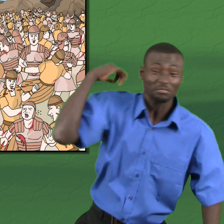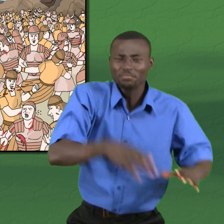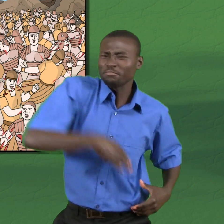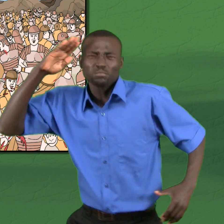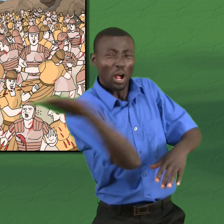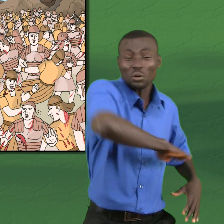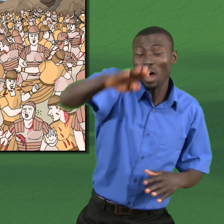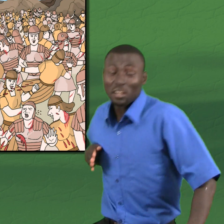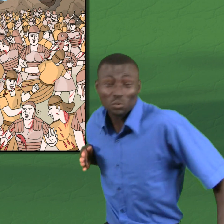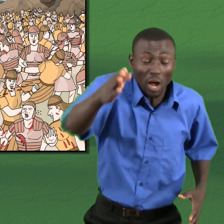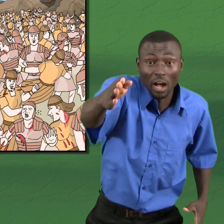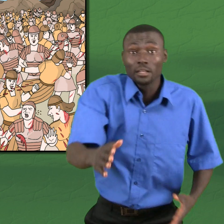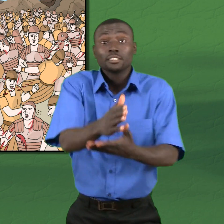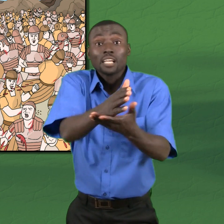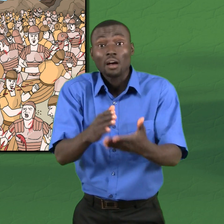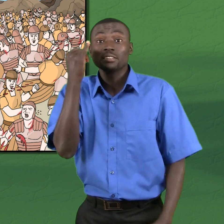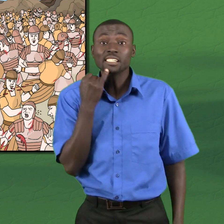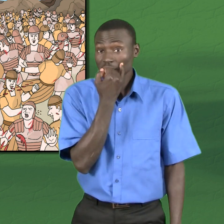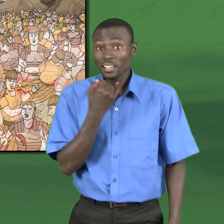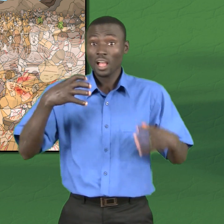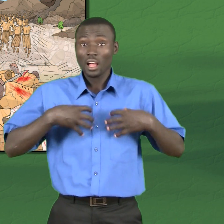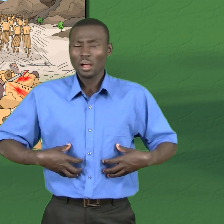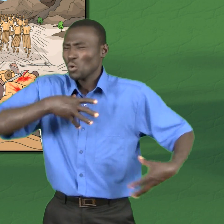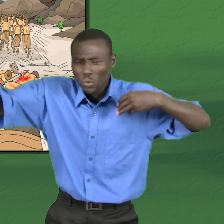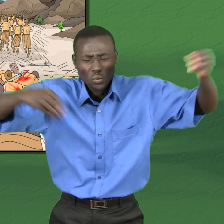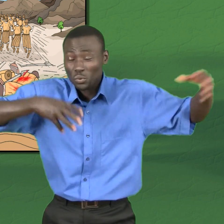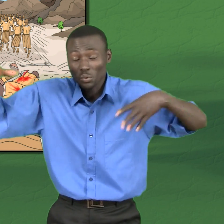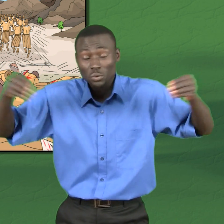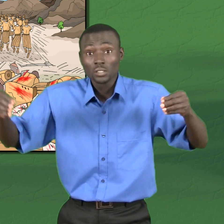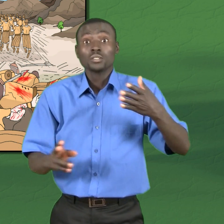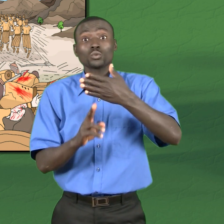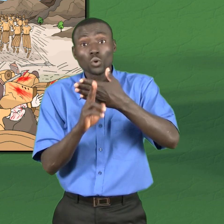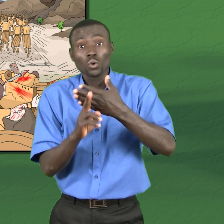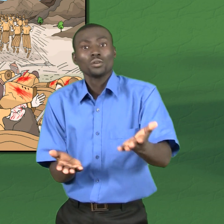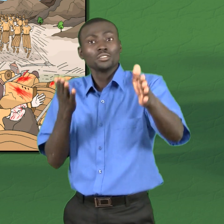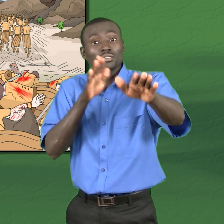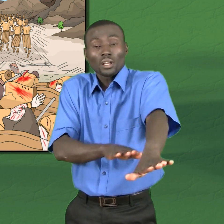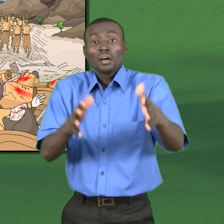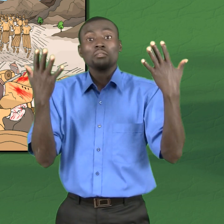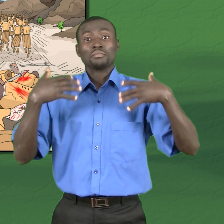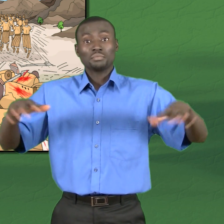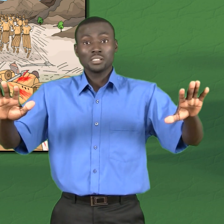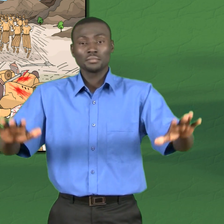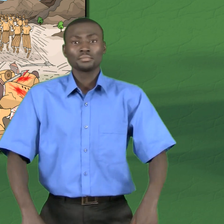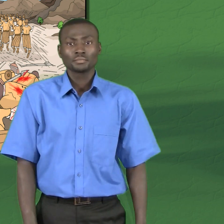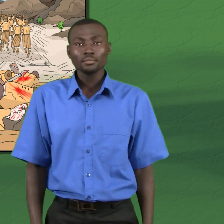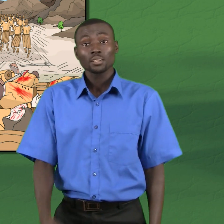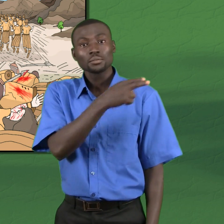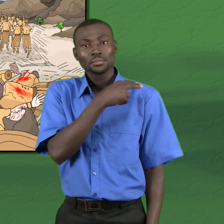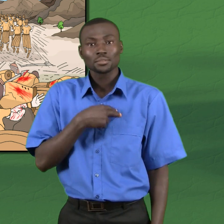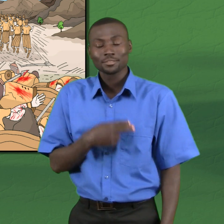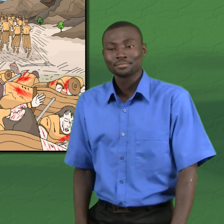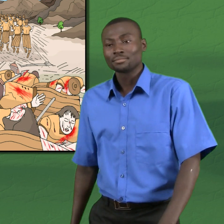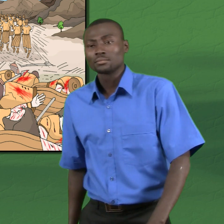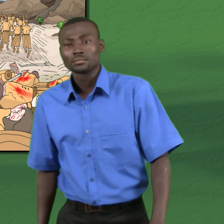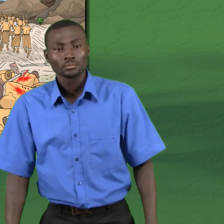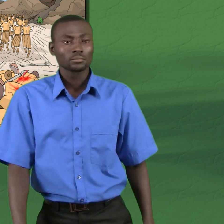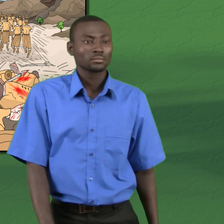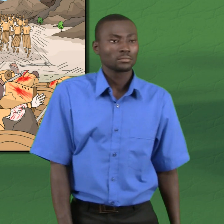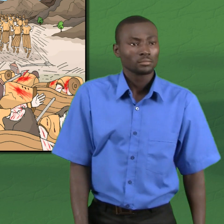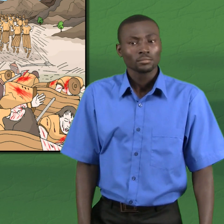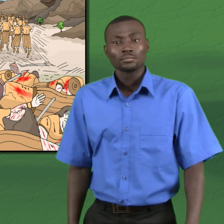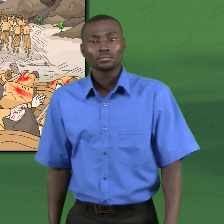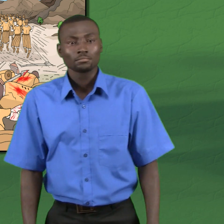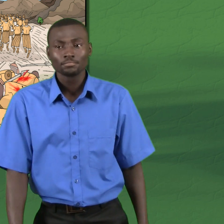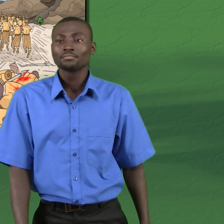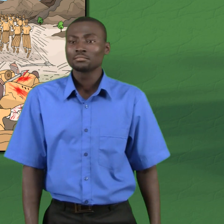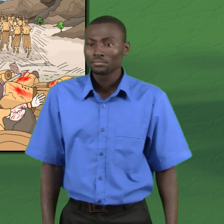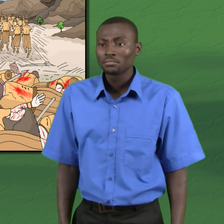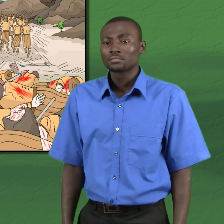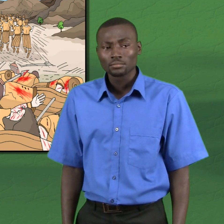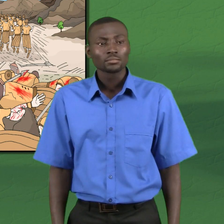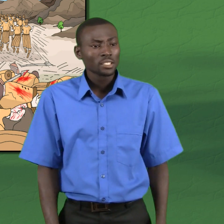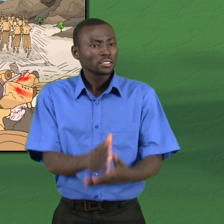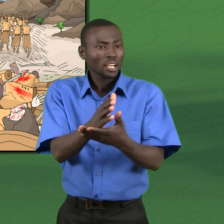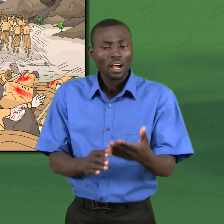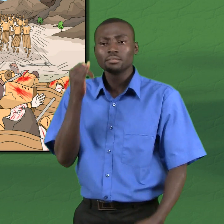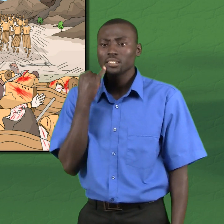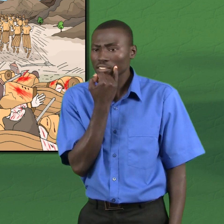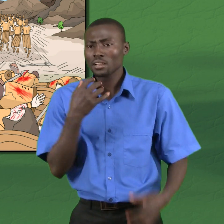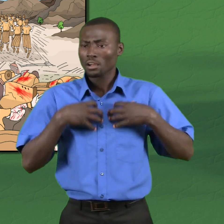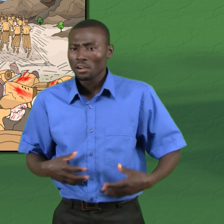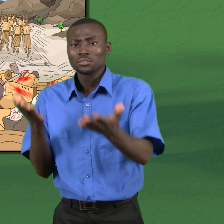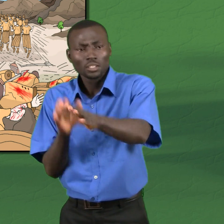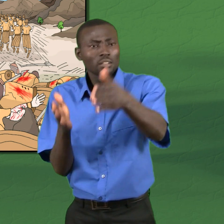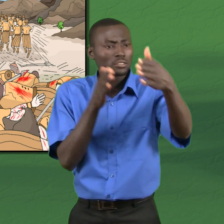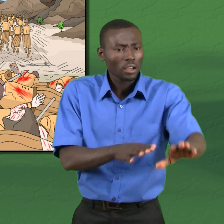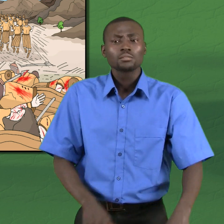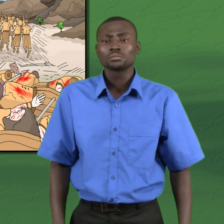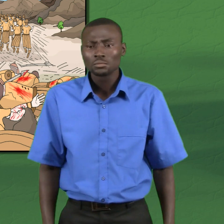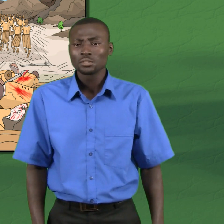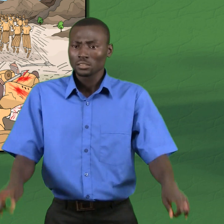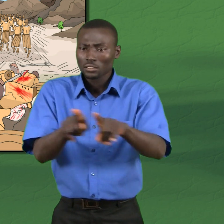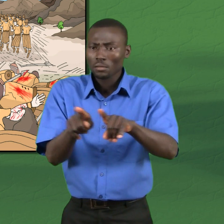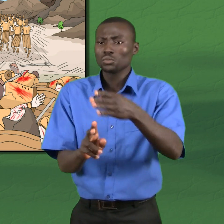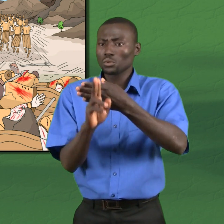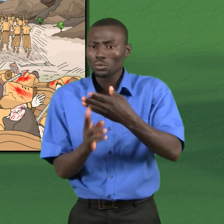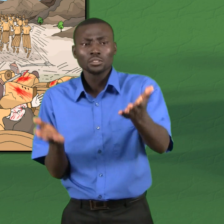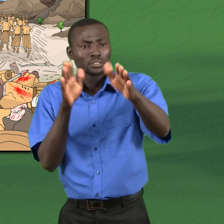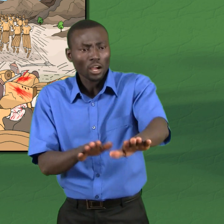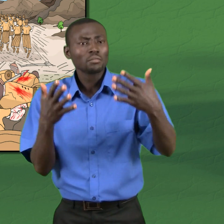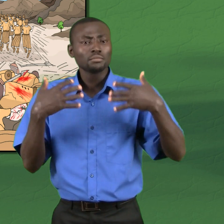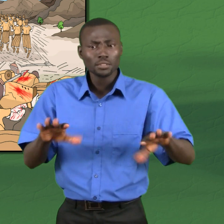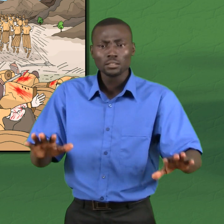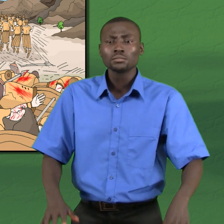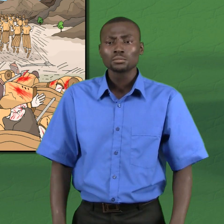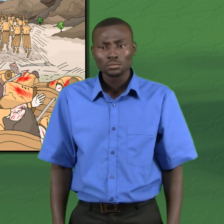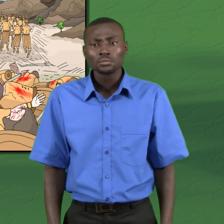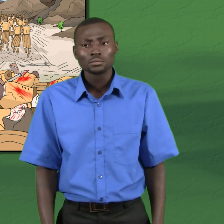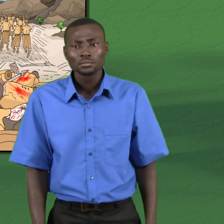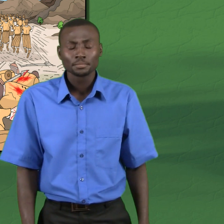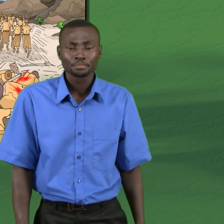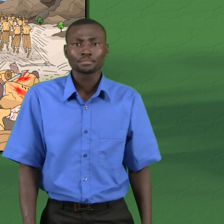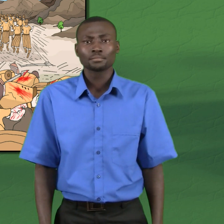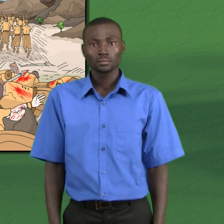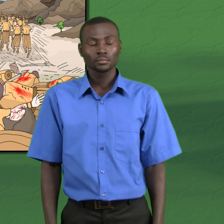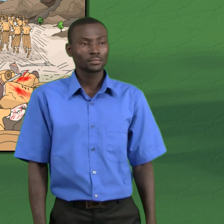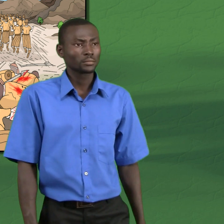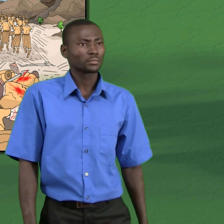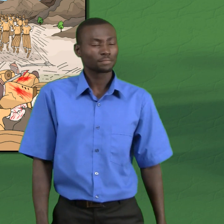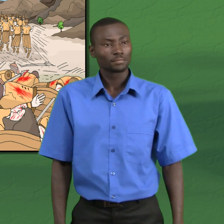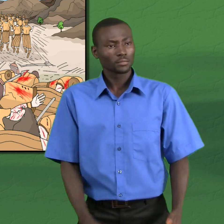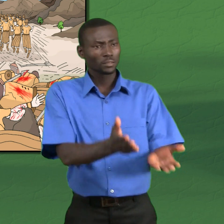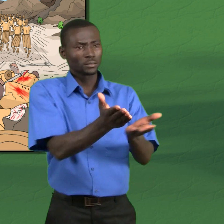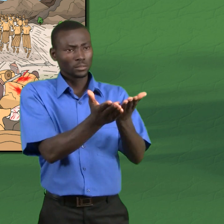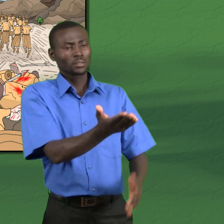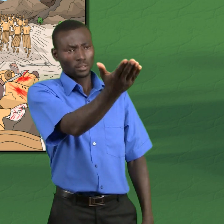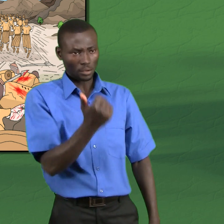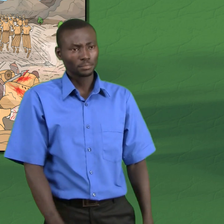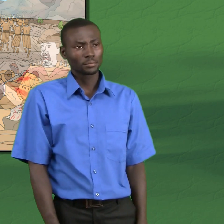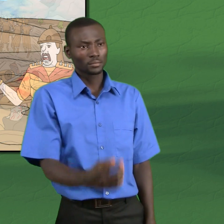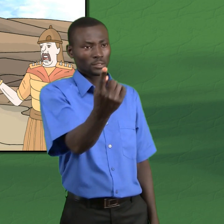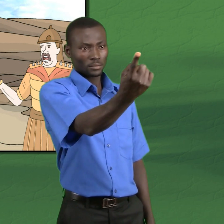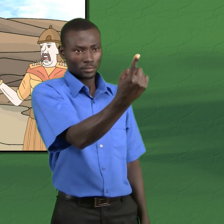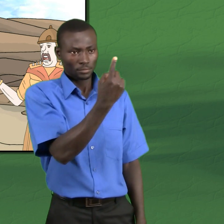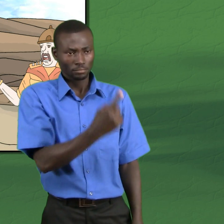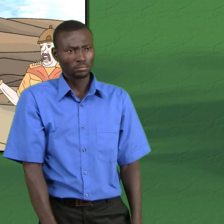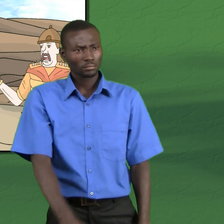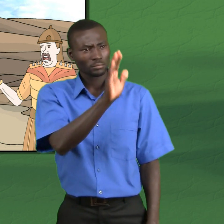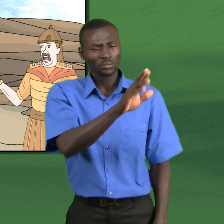And when the men of the city came out and fought against Joab, some of David’s servants fell, and Uriah the Hittite also died.